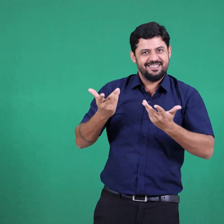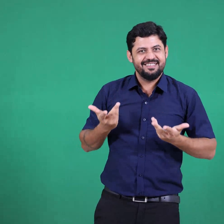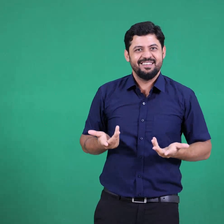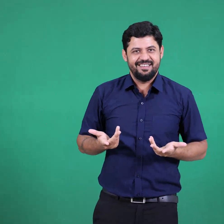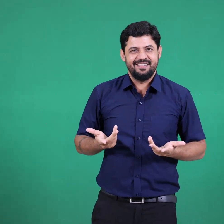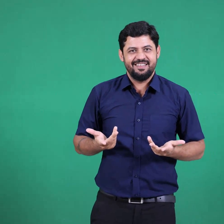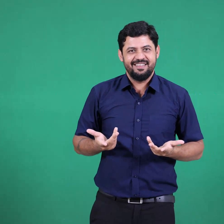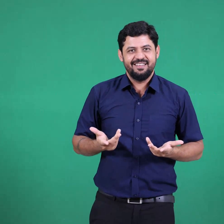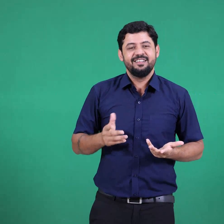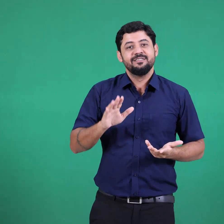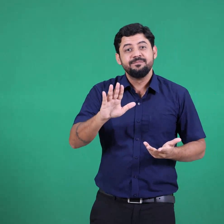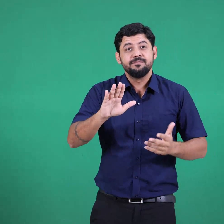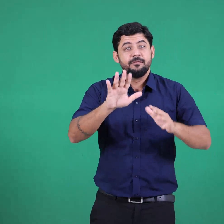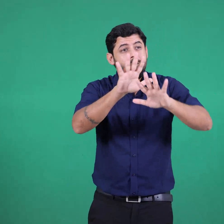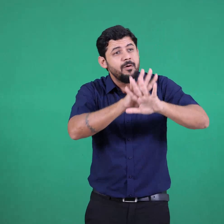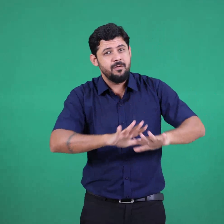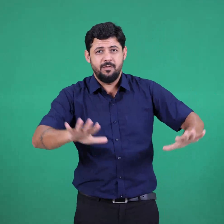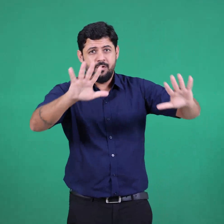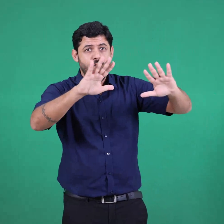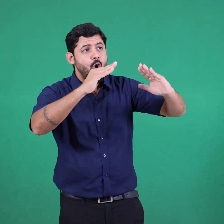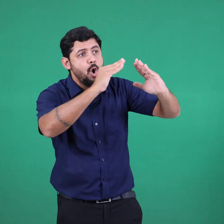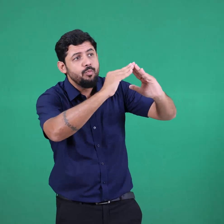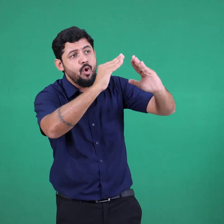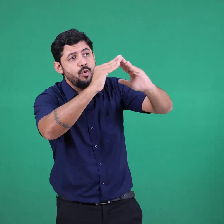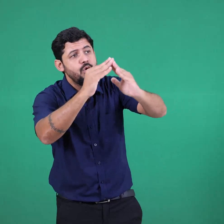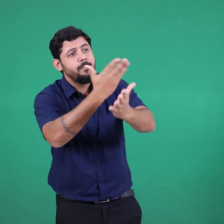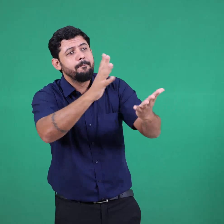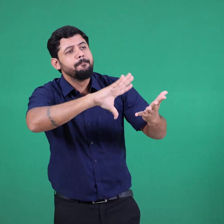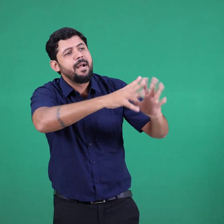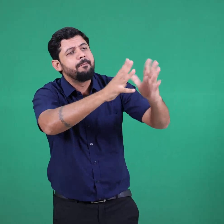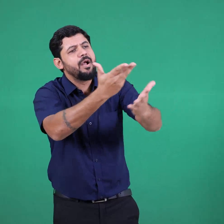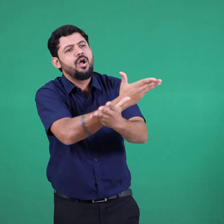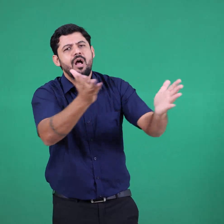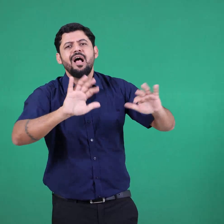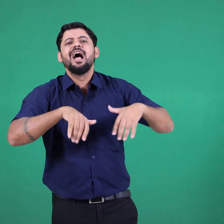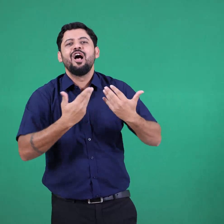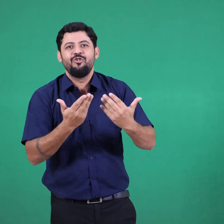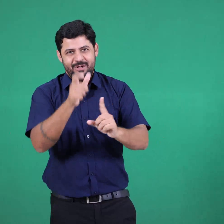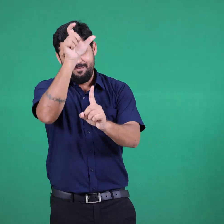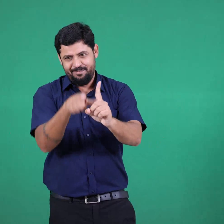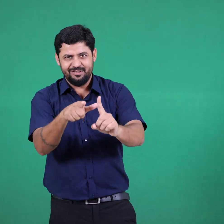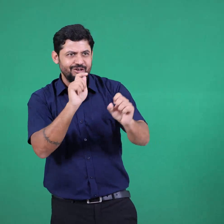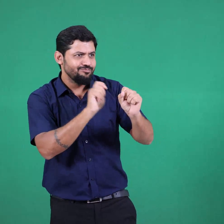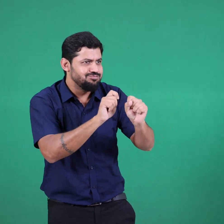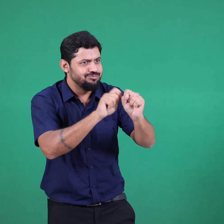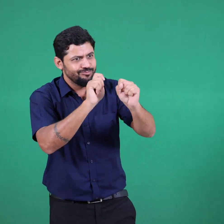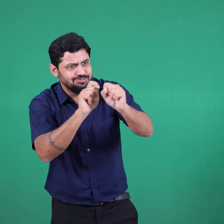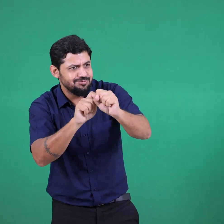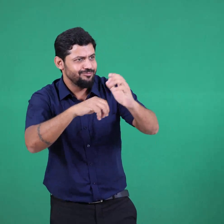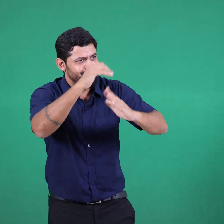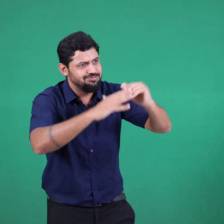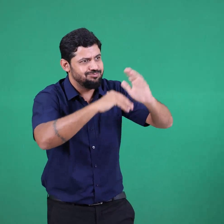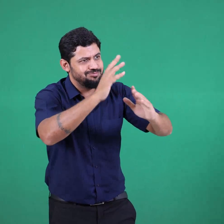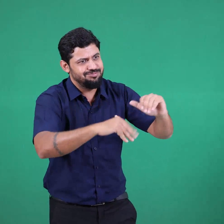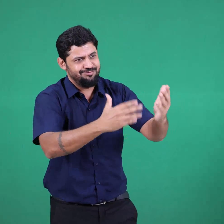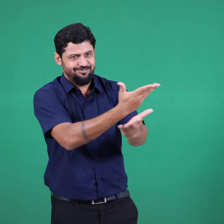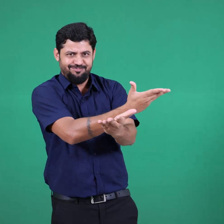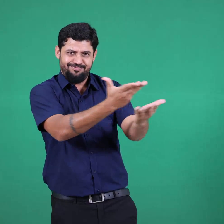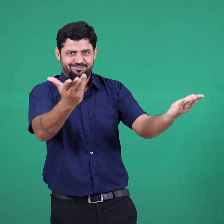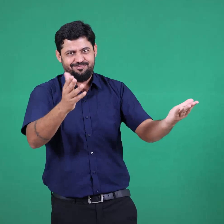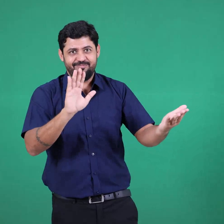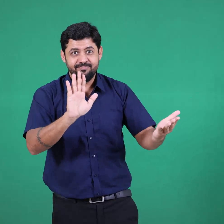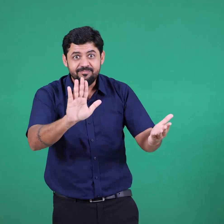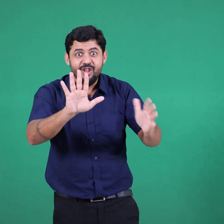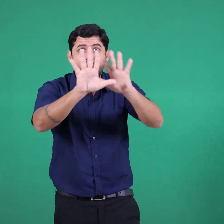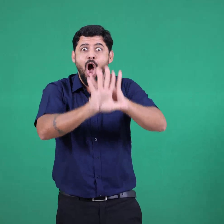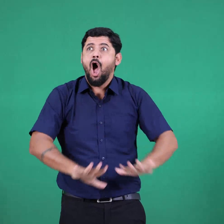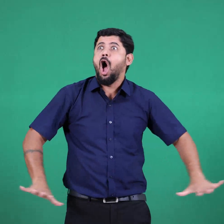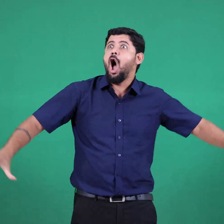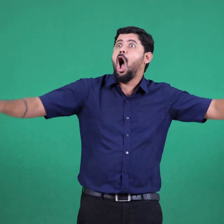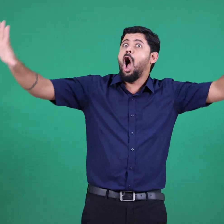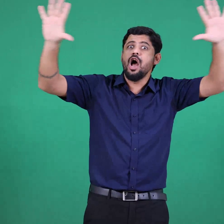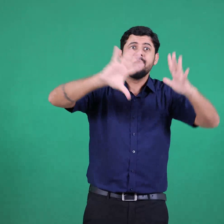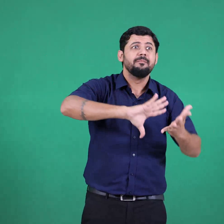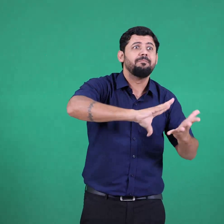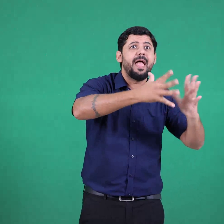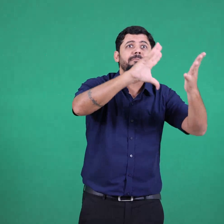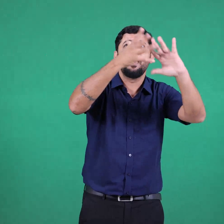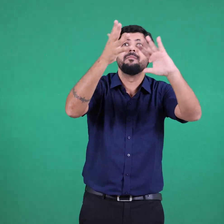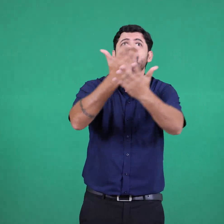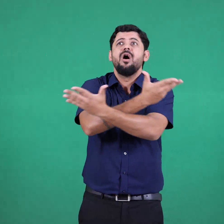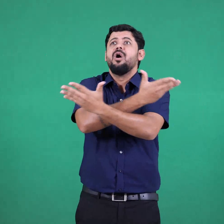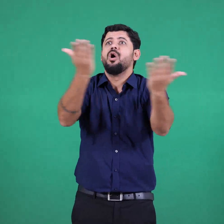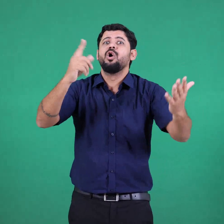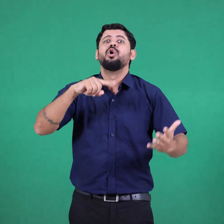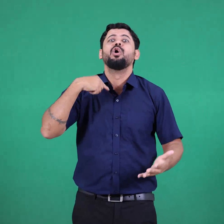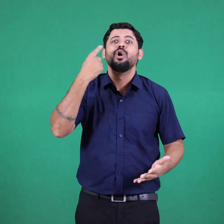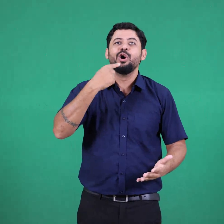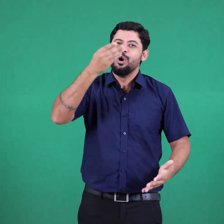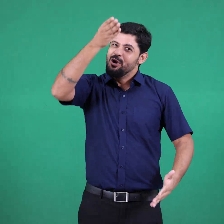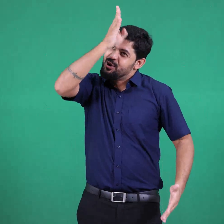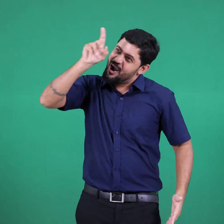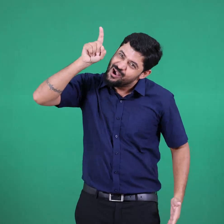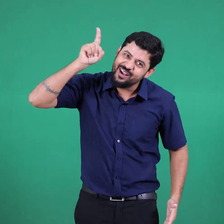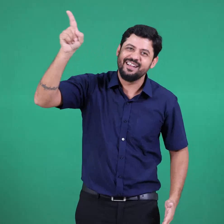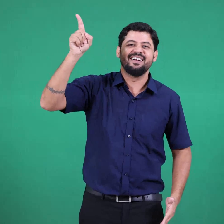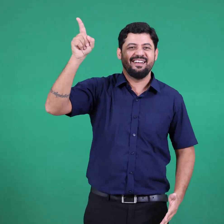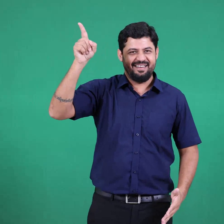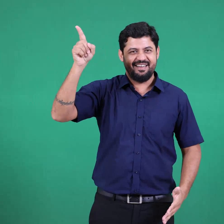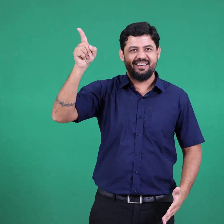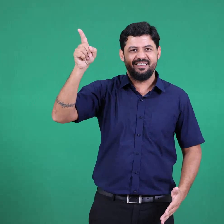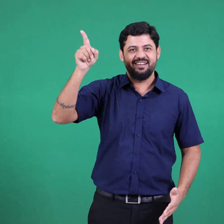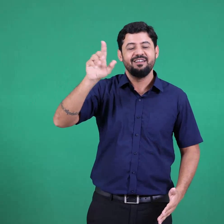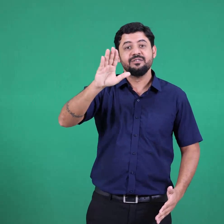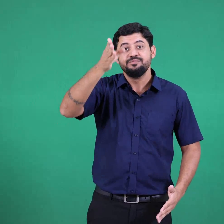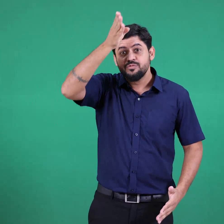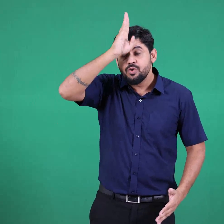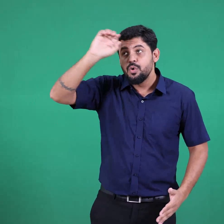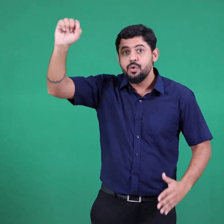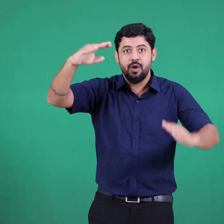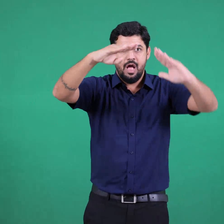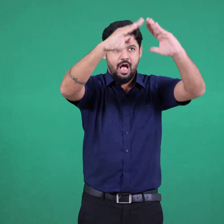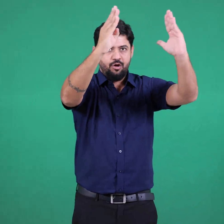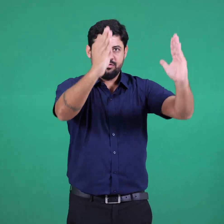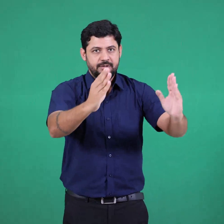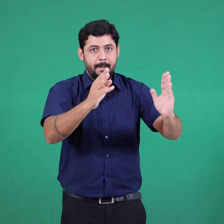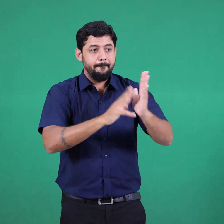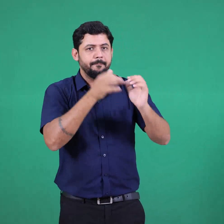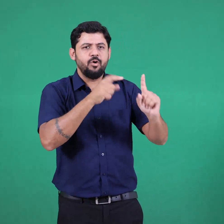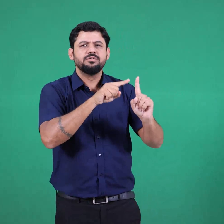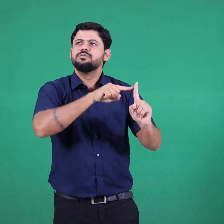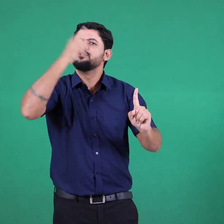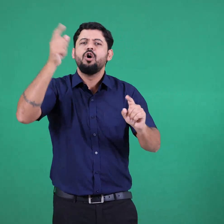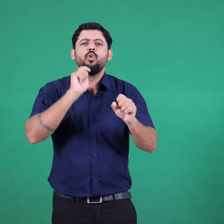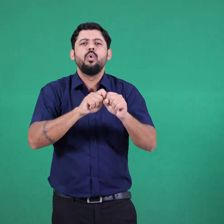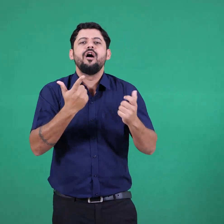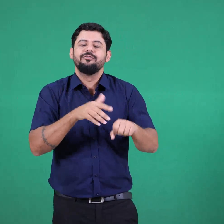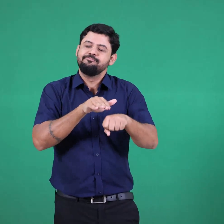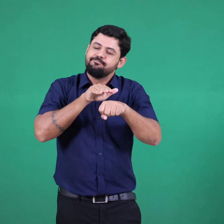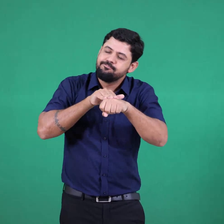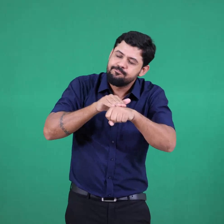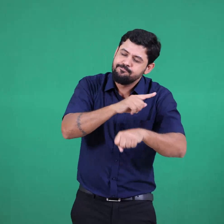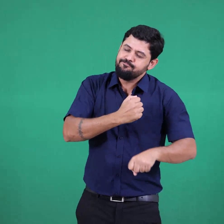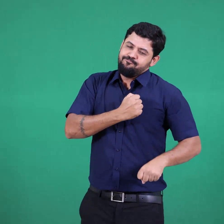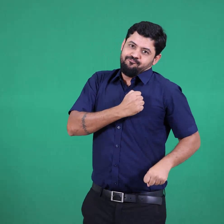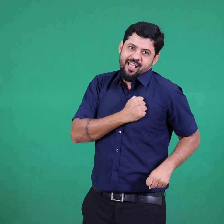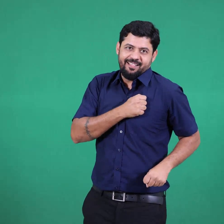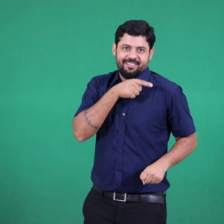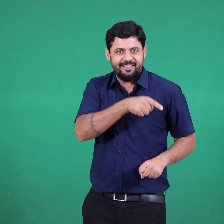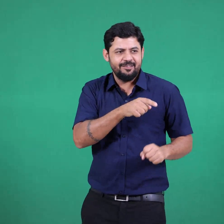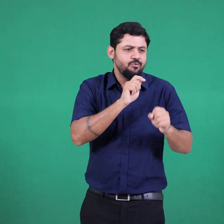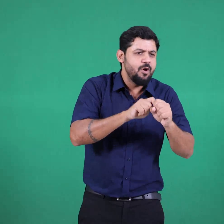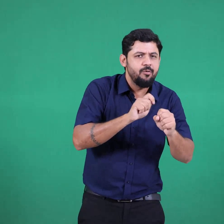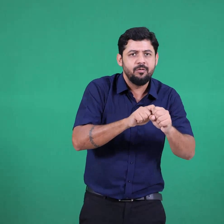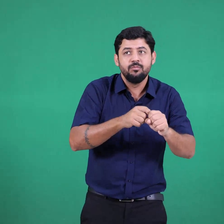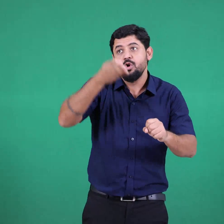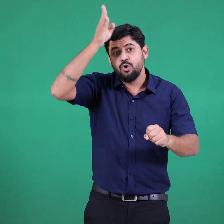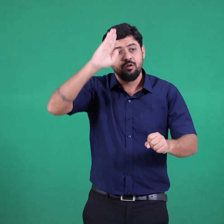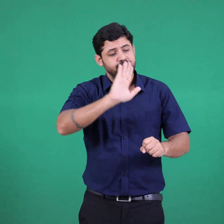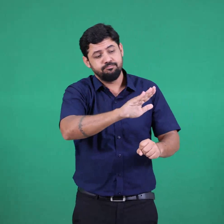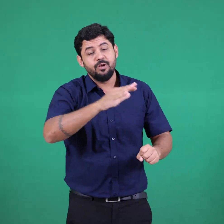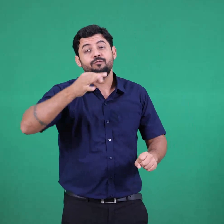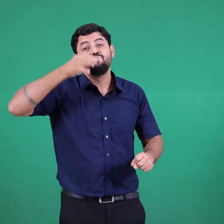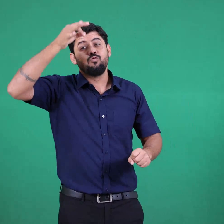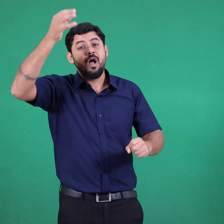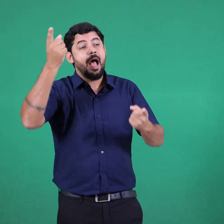And every house is built by someone, but God is the builder of everything.